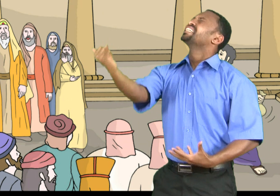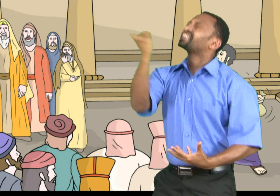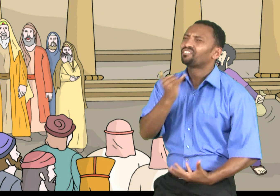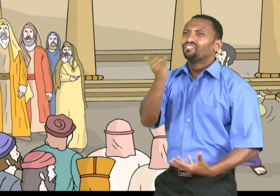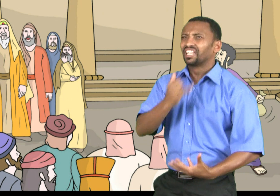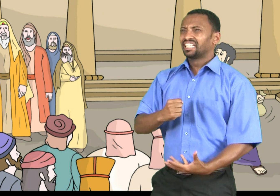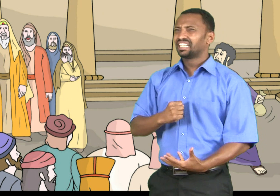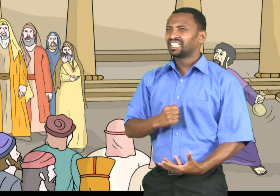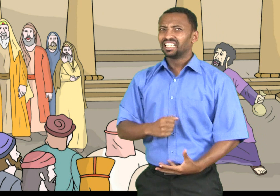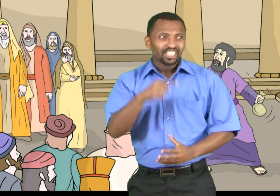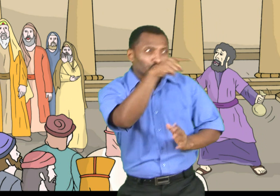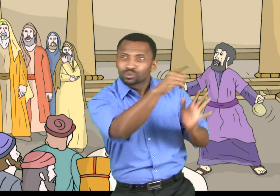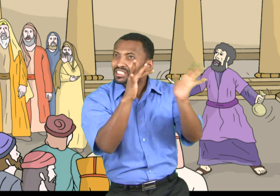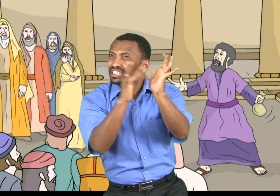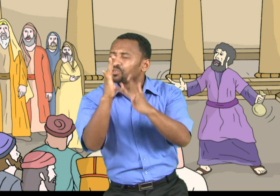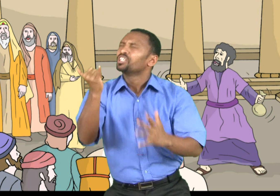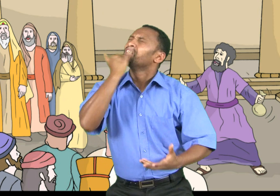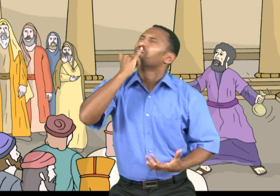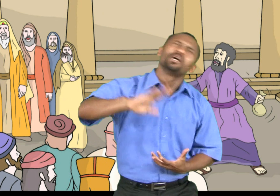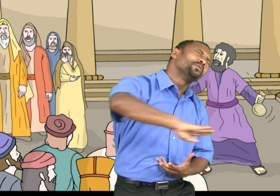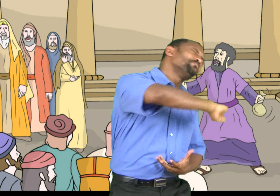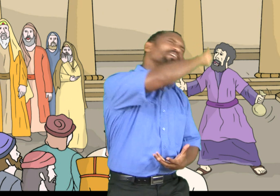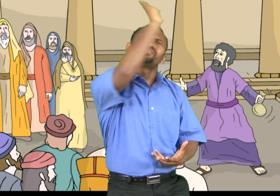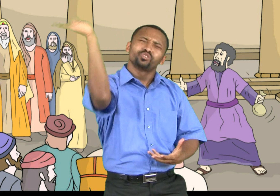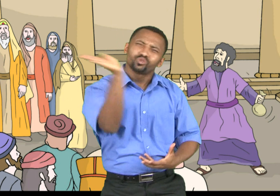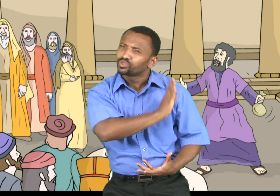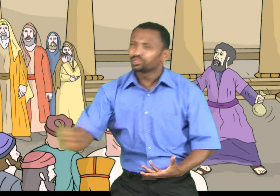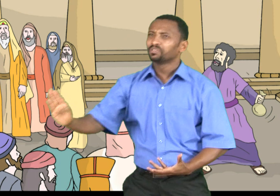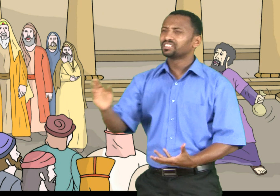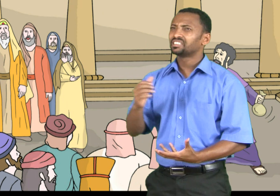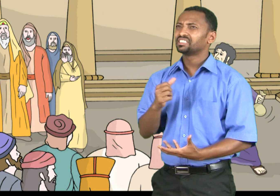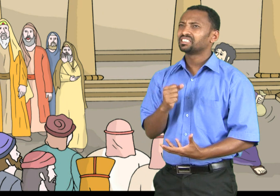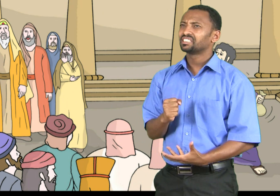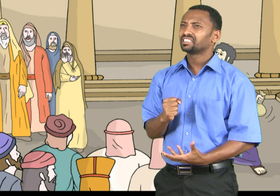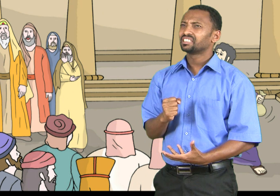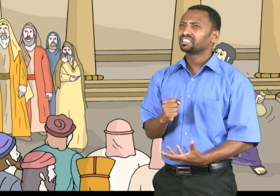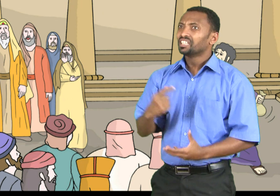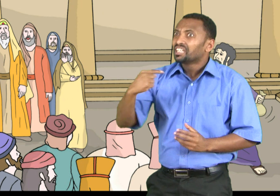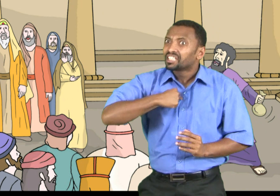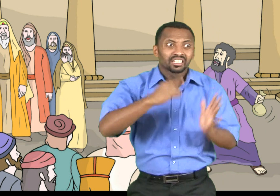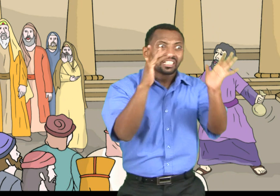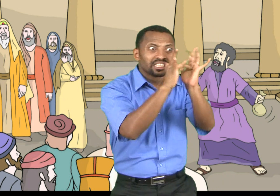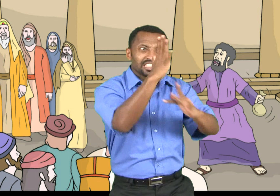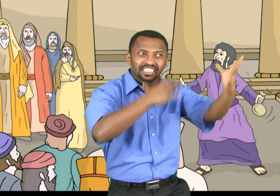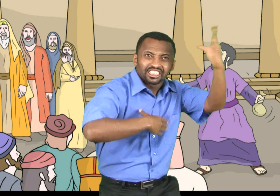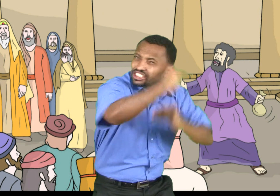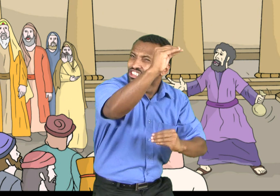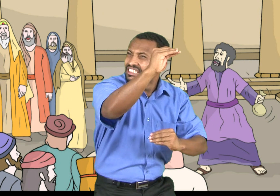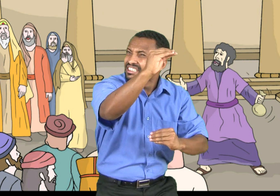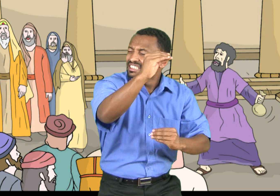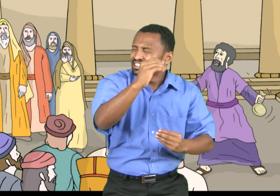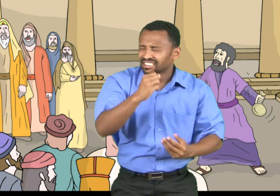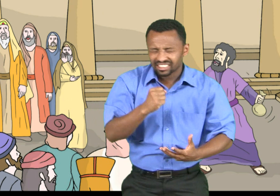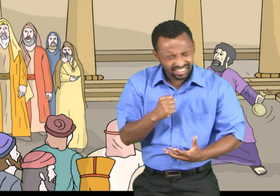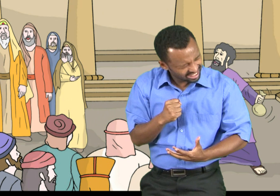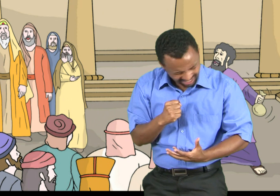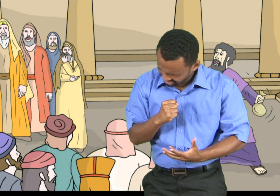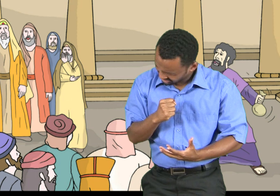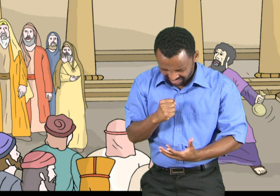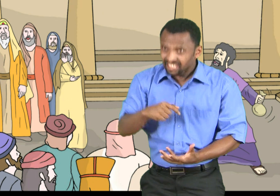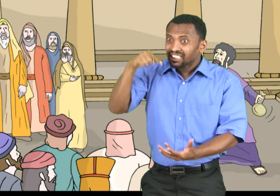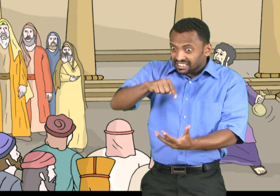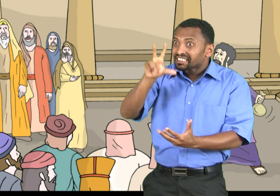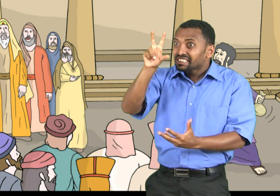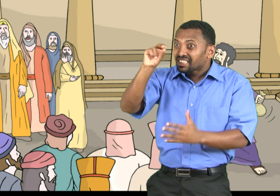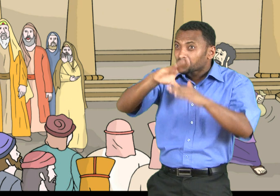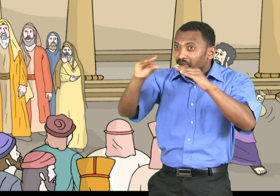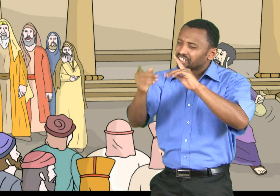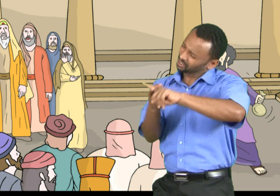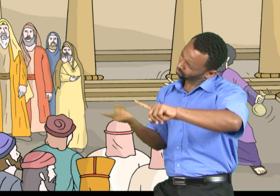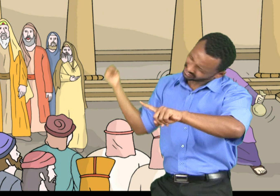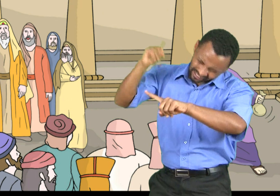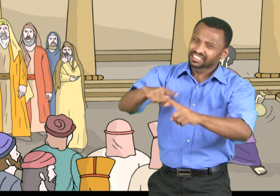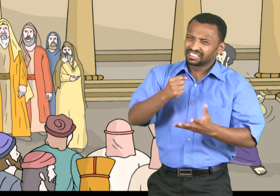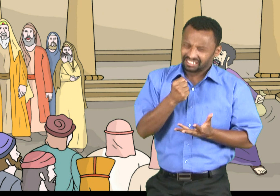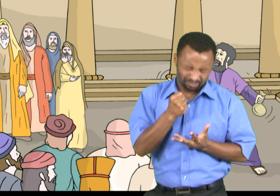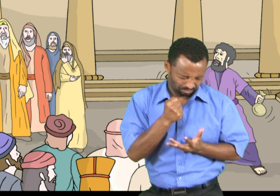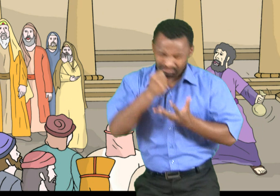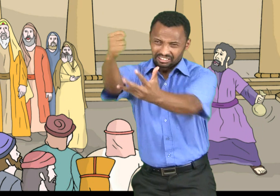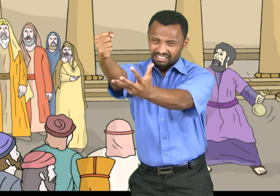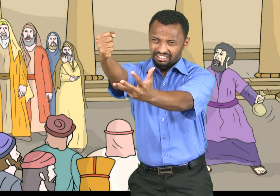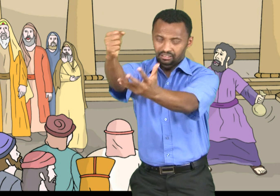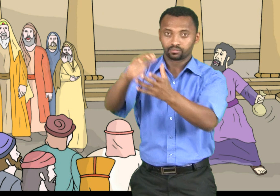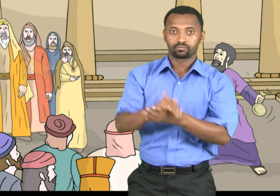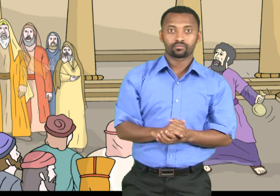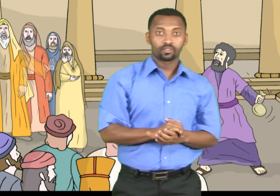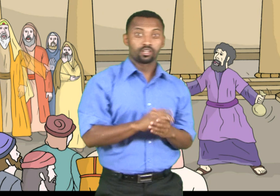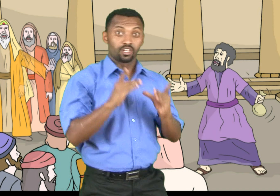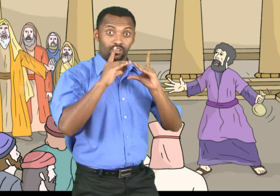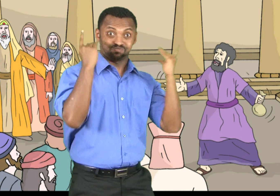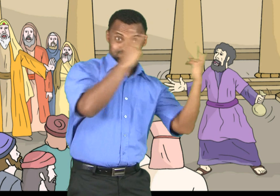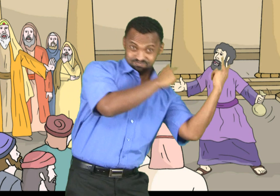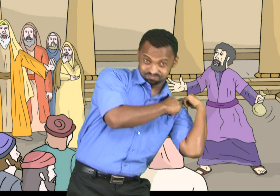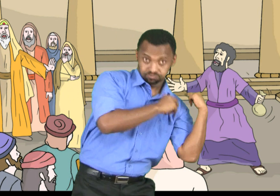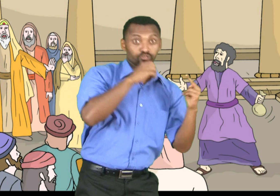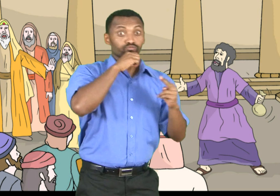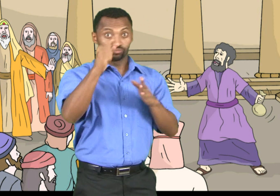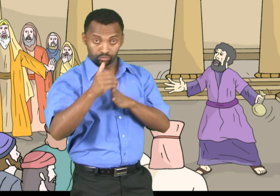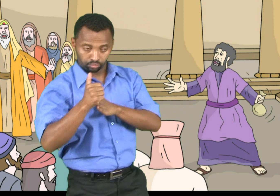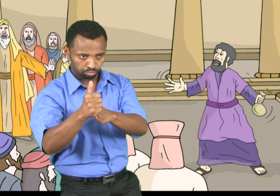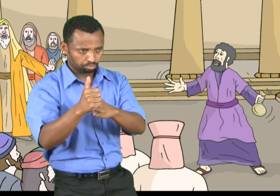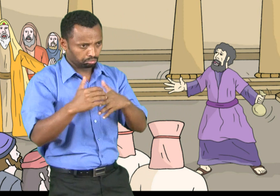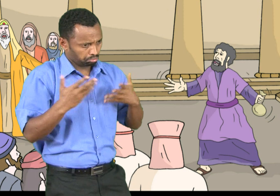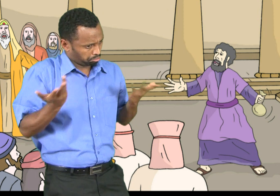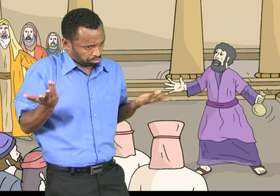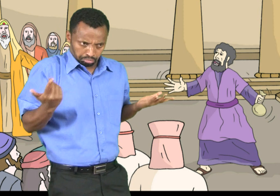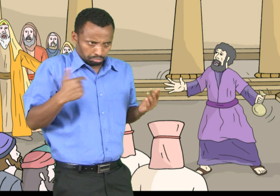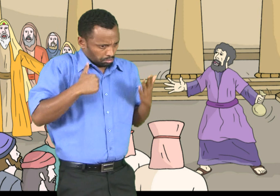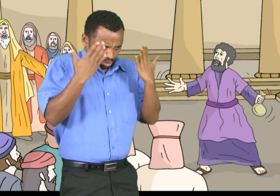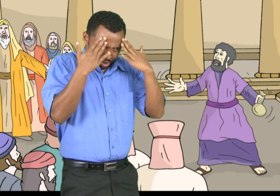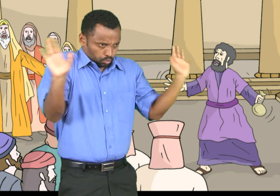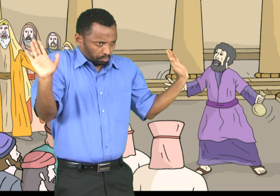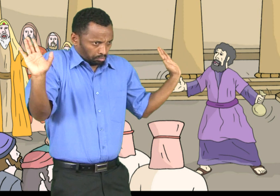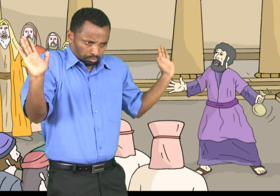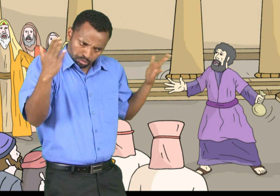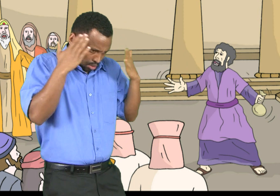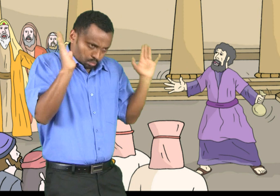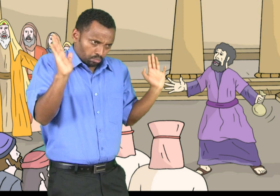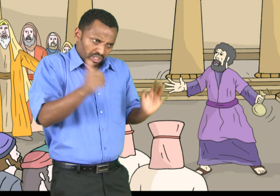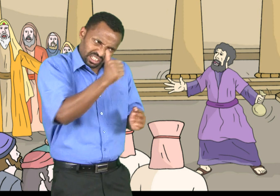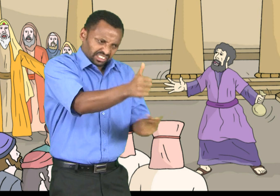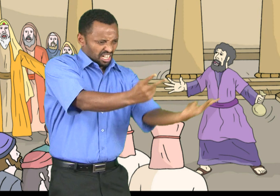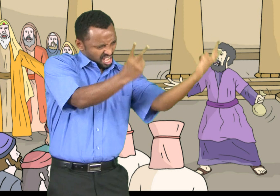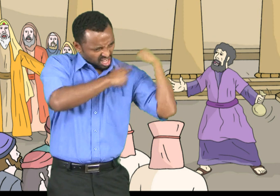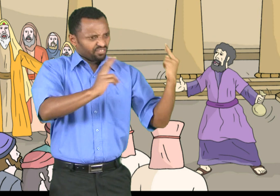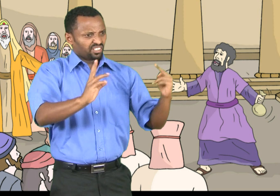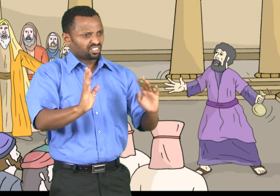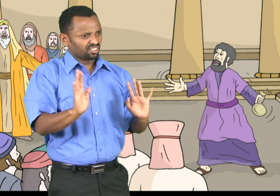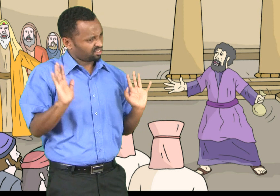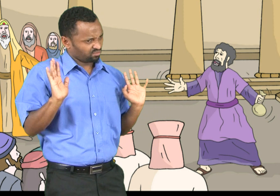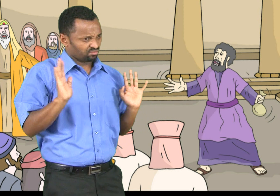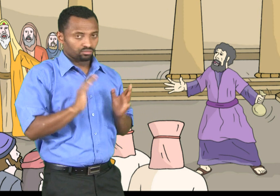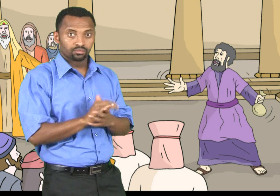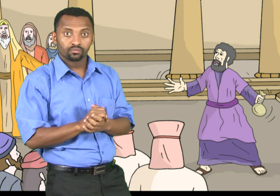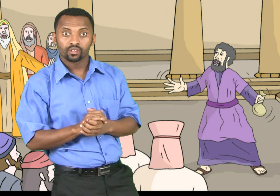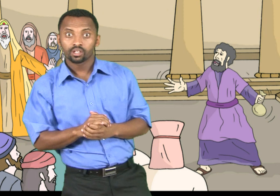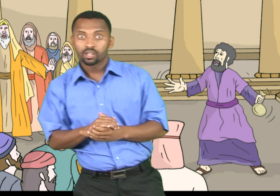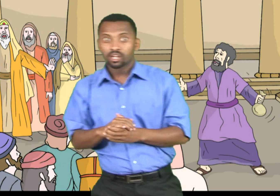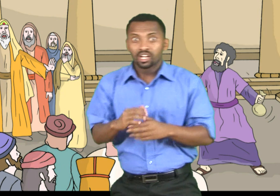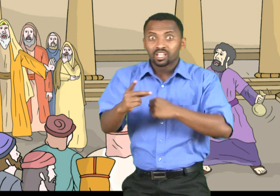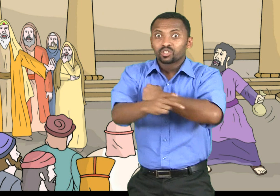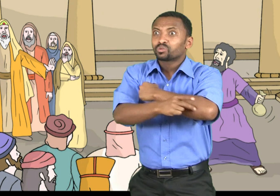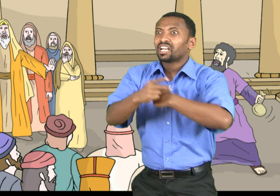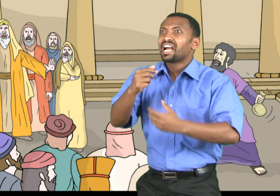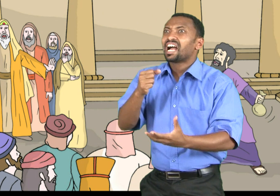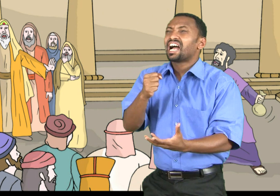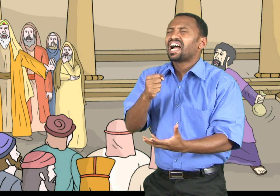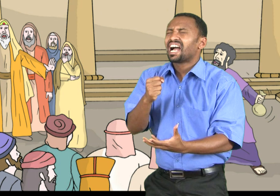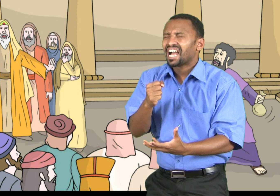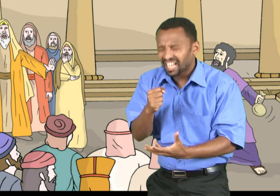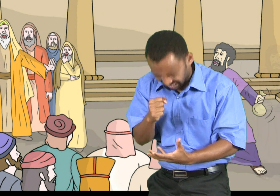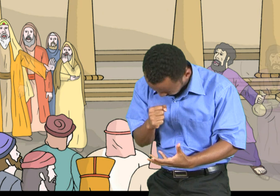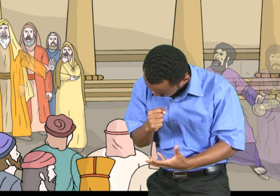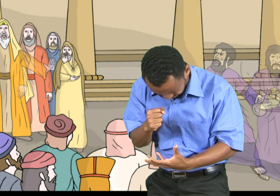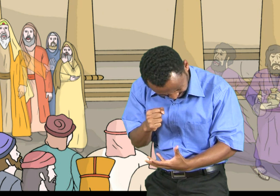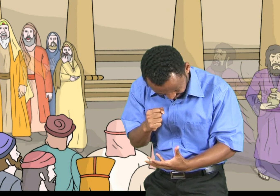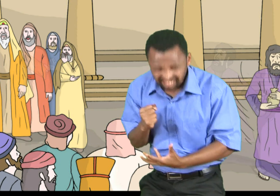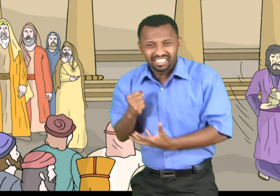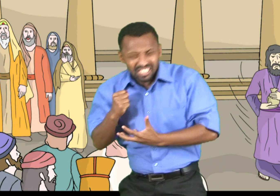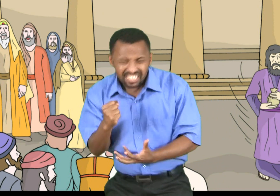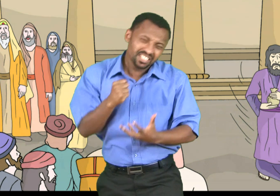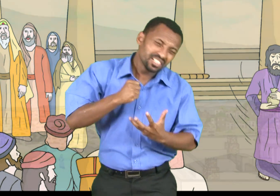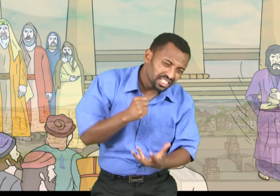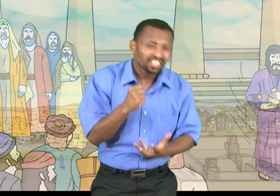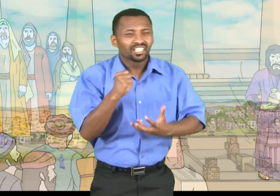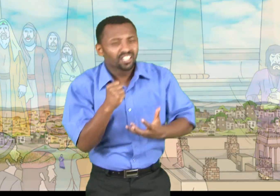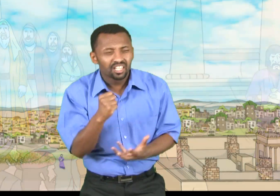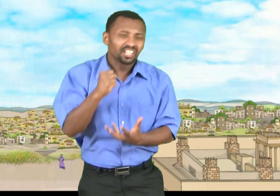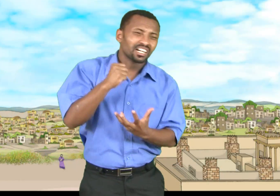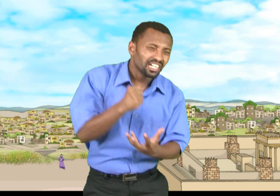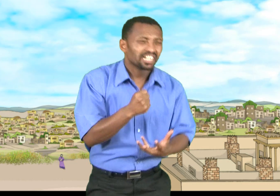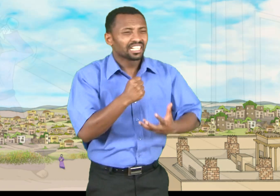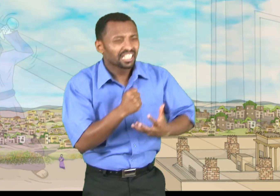“I have sinned by betraying innocent blood,” he said. “What is that to us?” they replied.